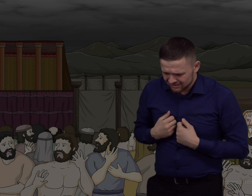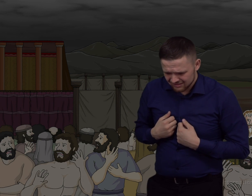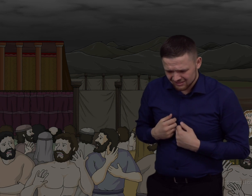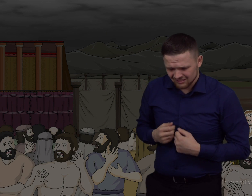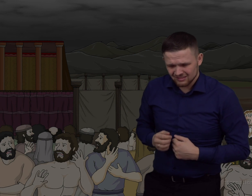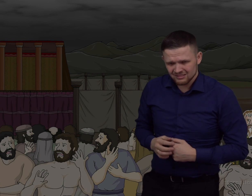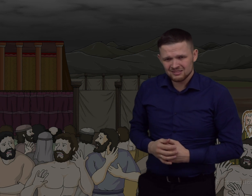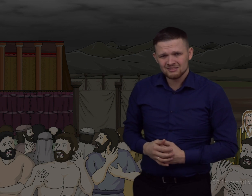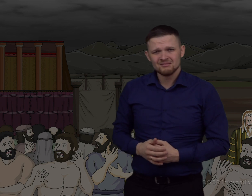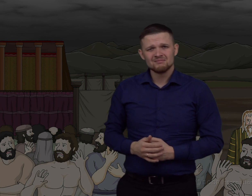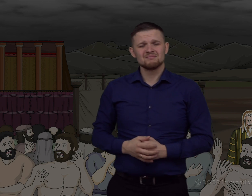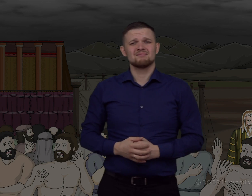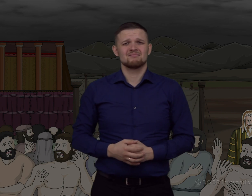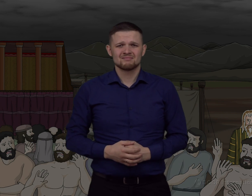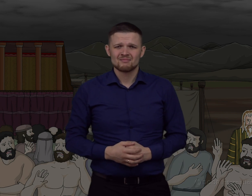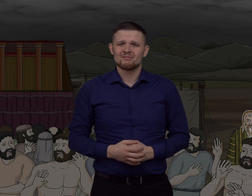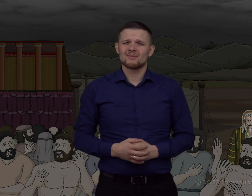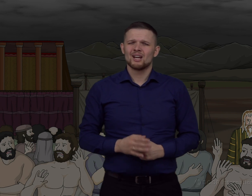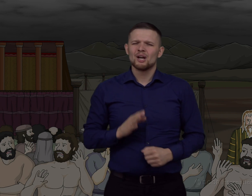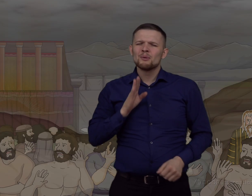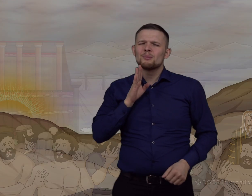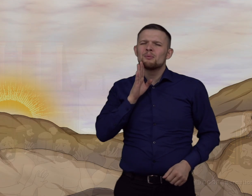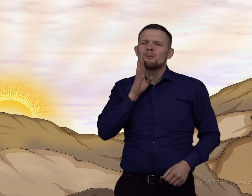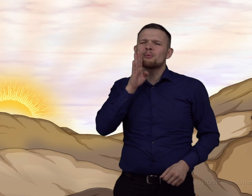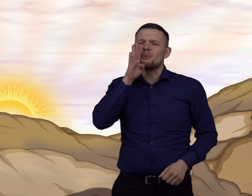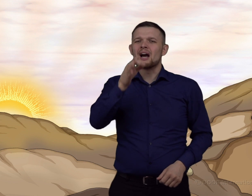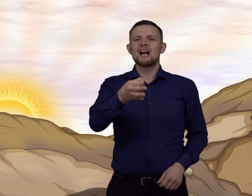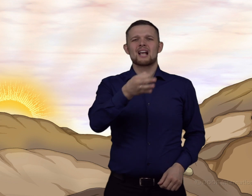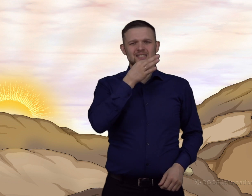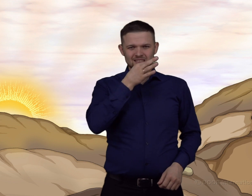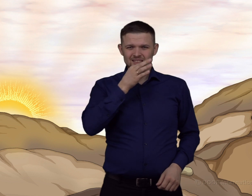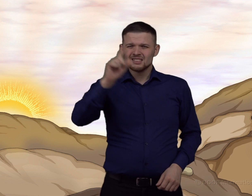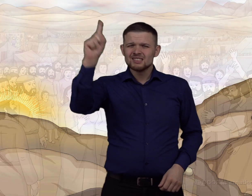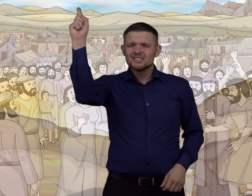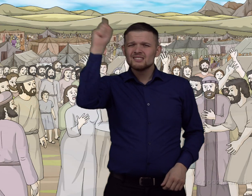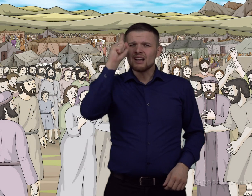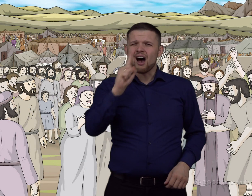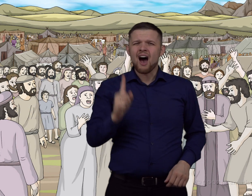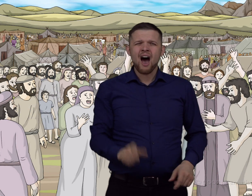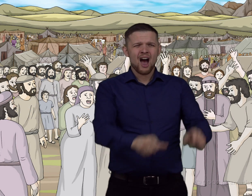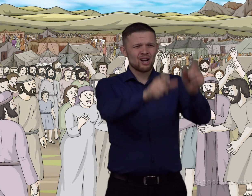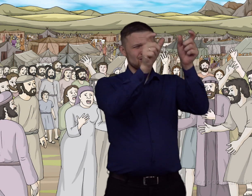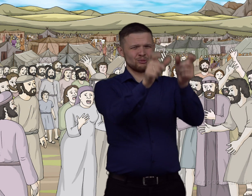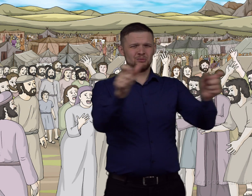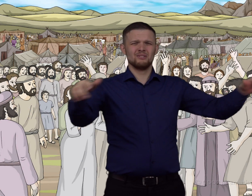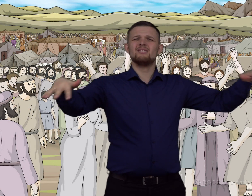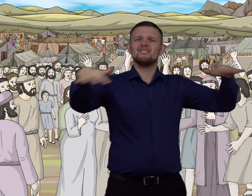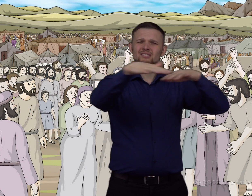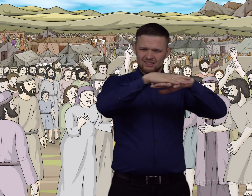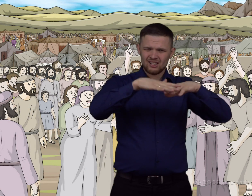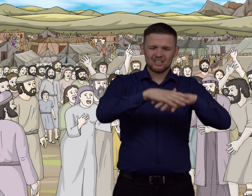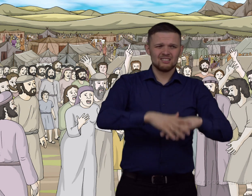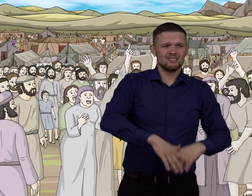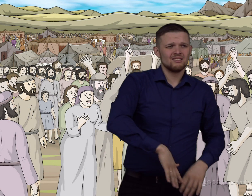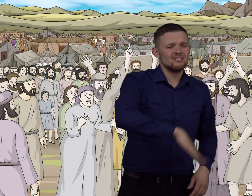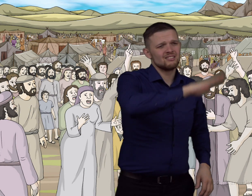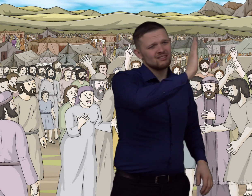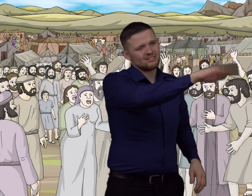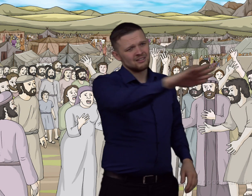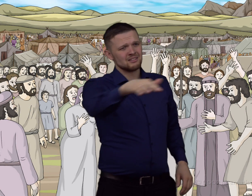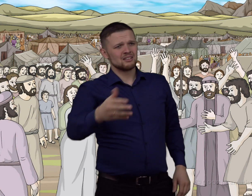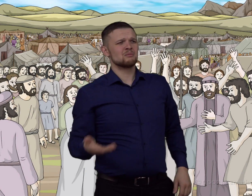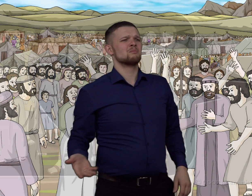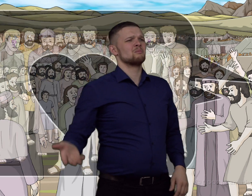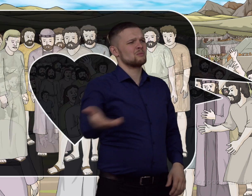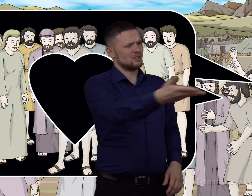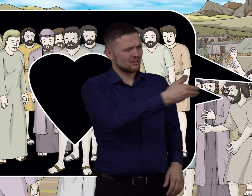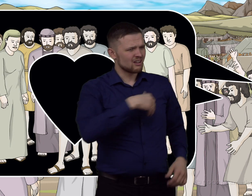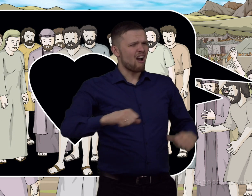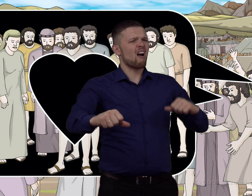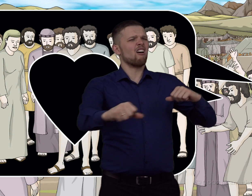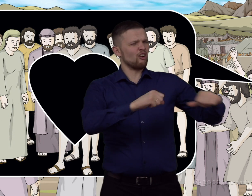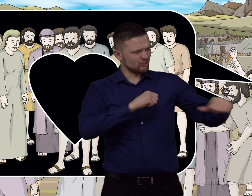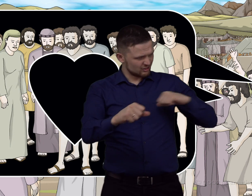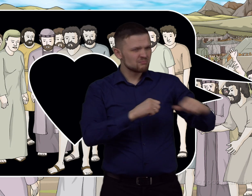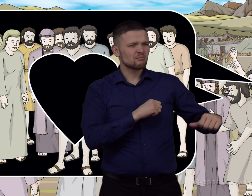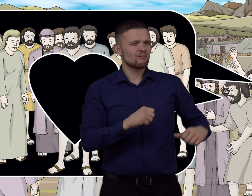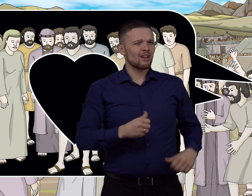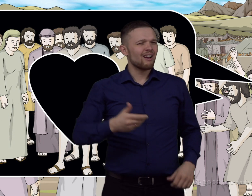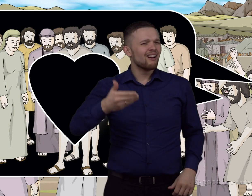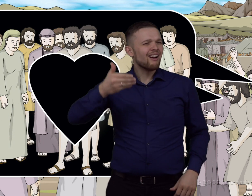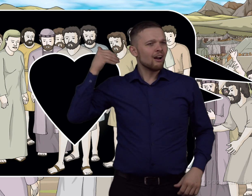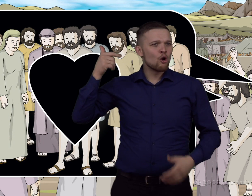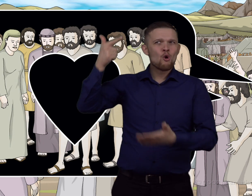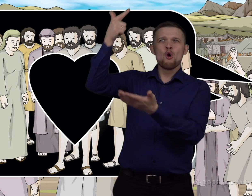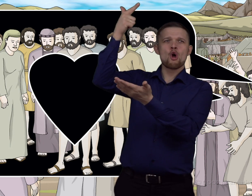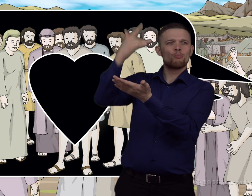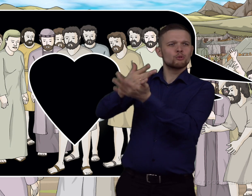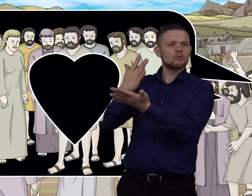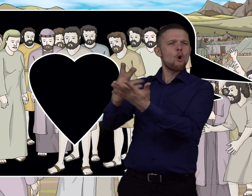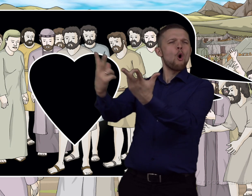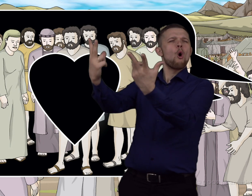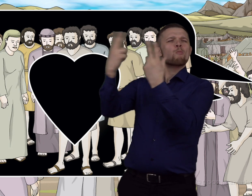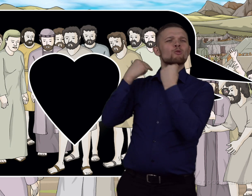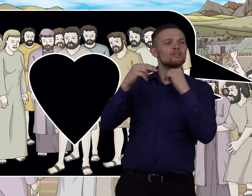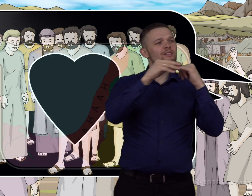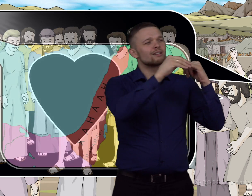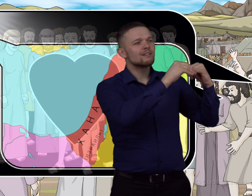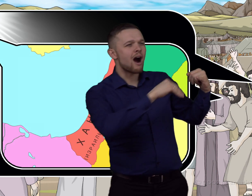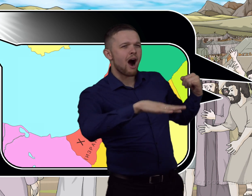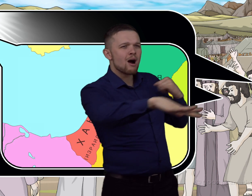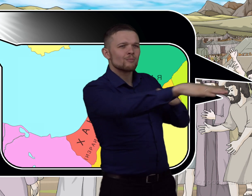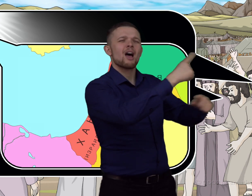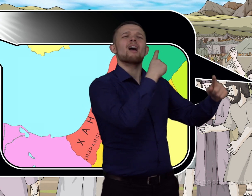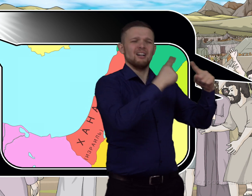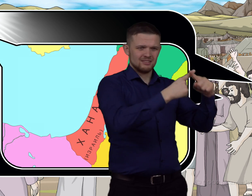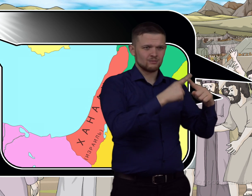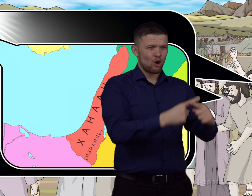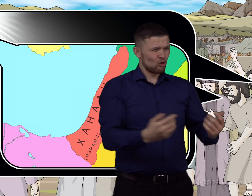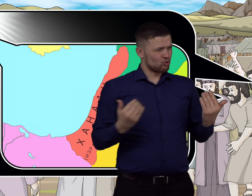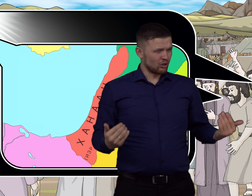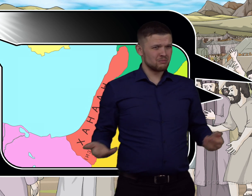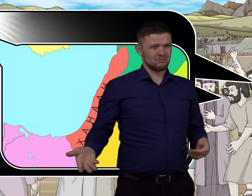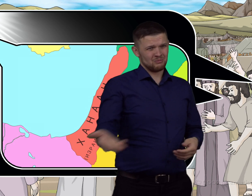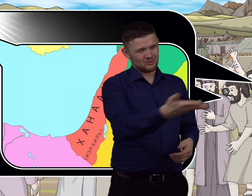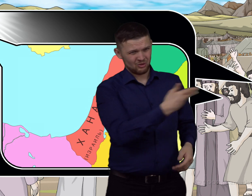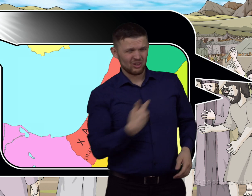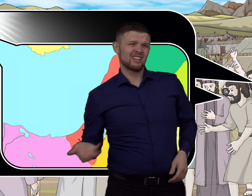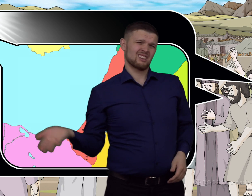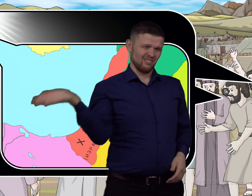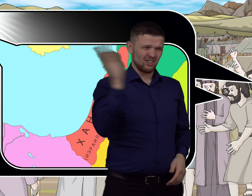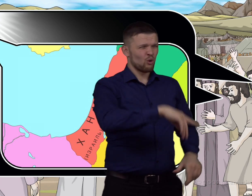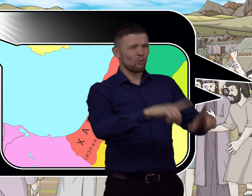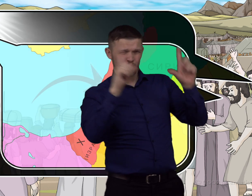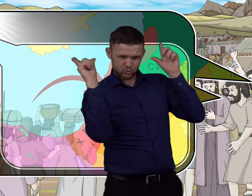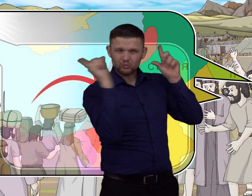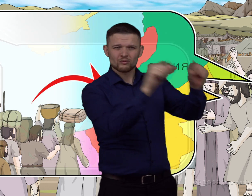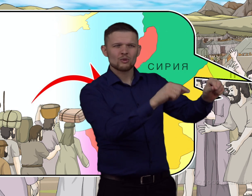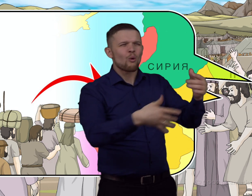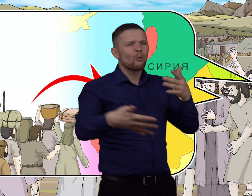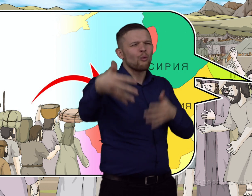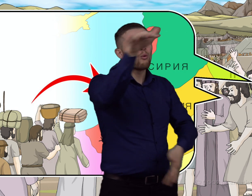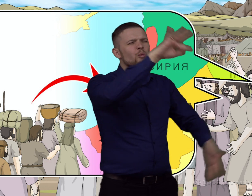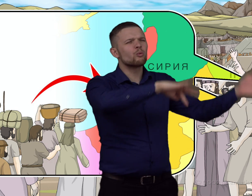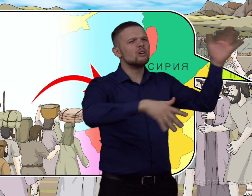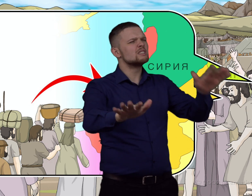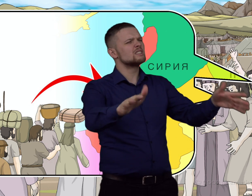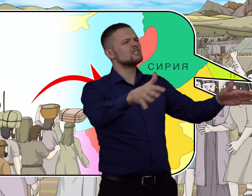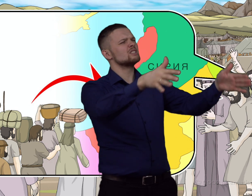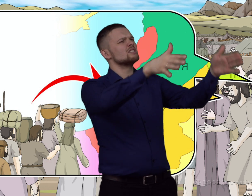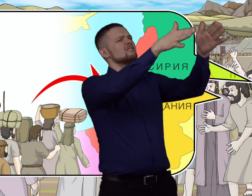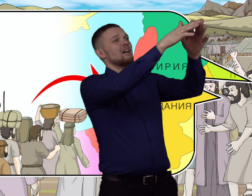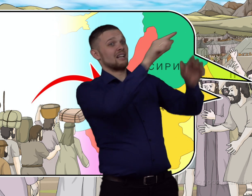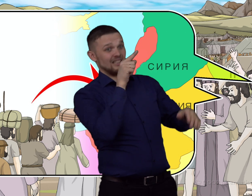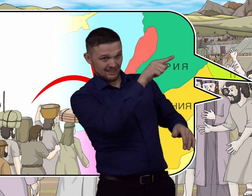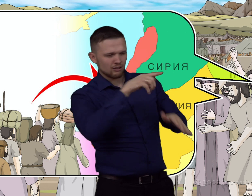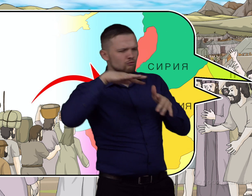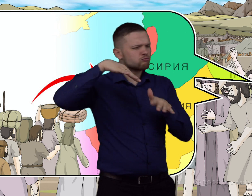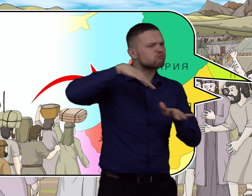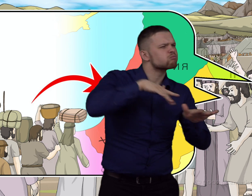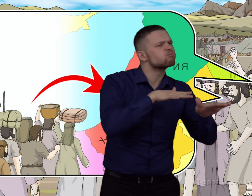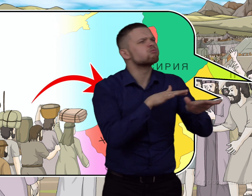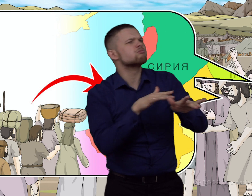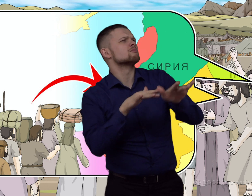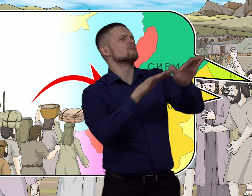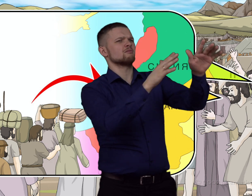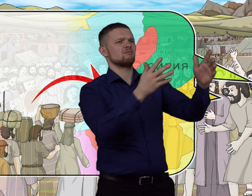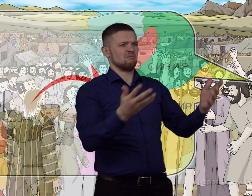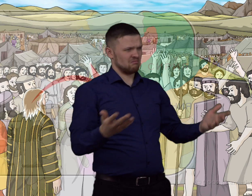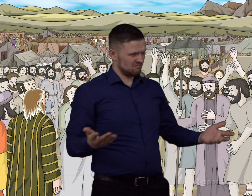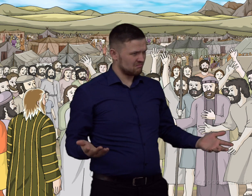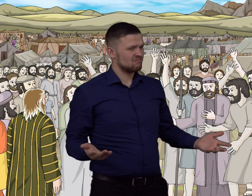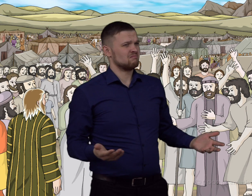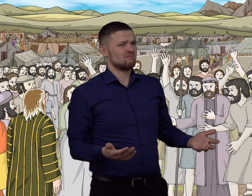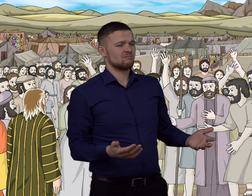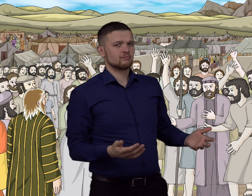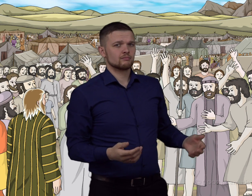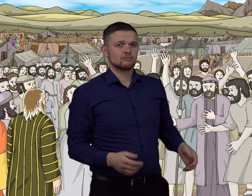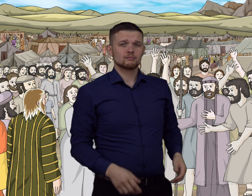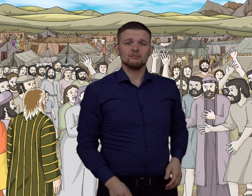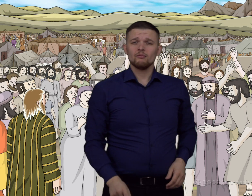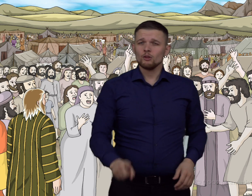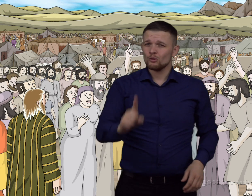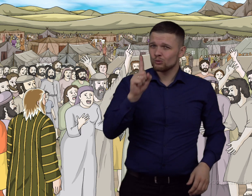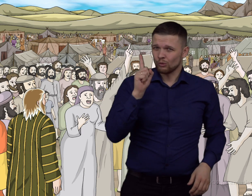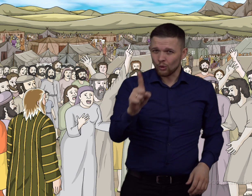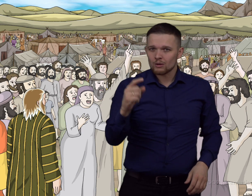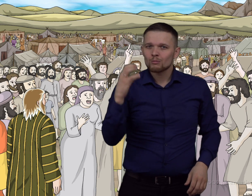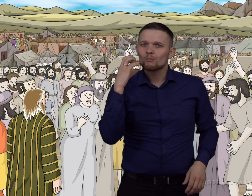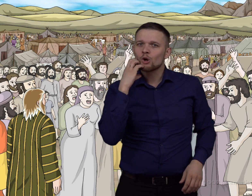Early the next morning they got up and went up toward the ridge of the hill country. “We have indeed sinned,” they said, “but we will go to the place the LORD has promised.”